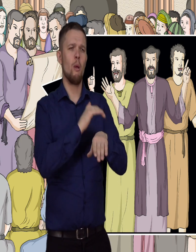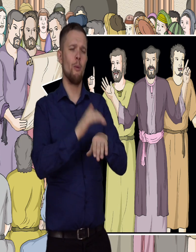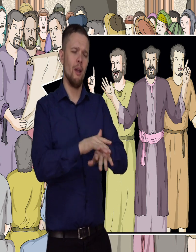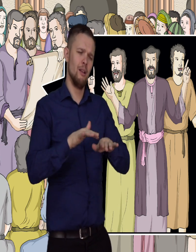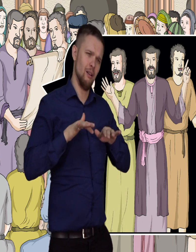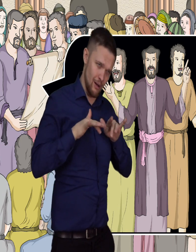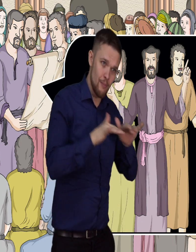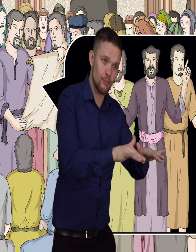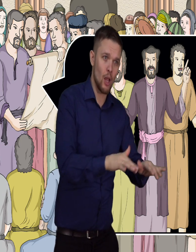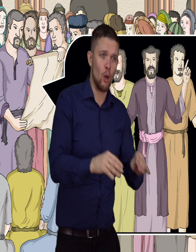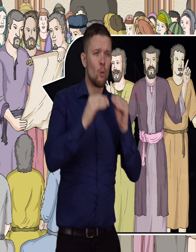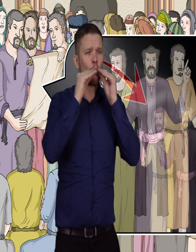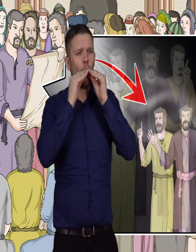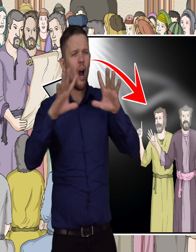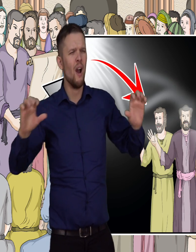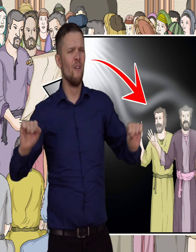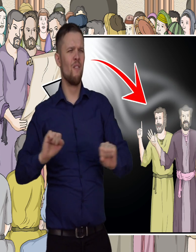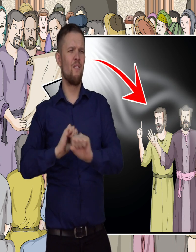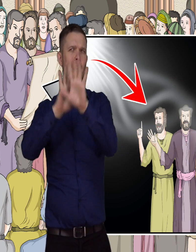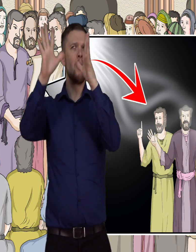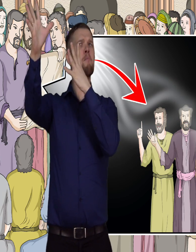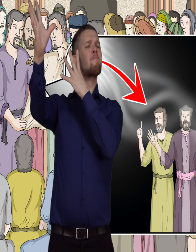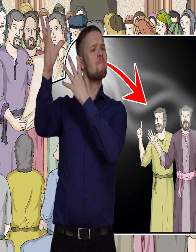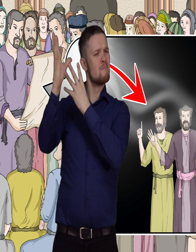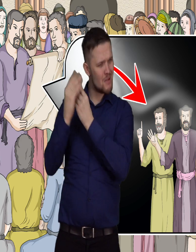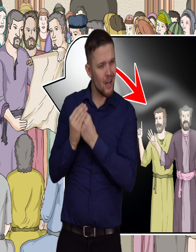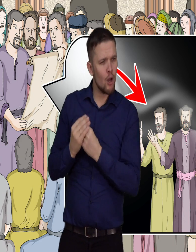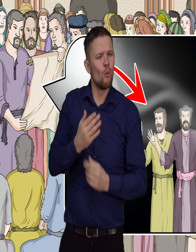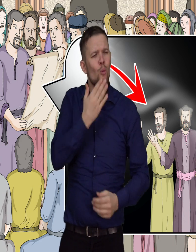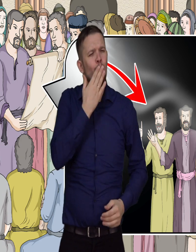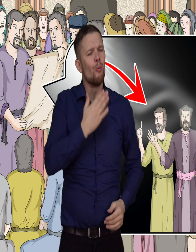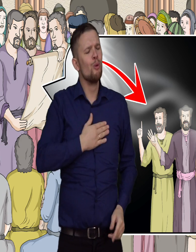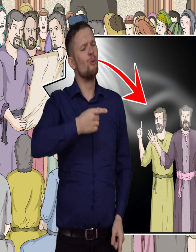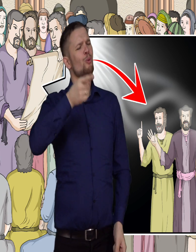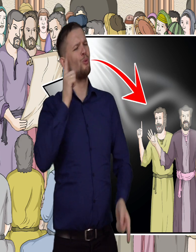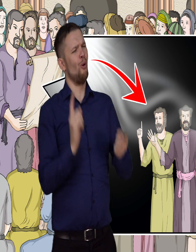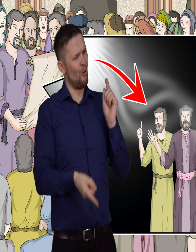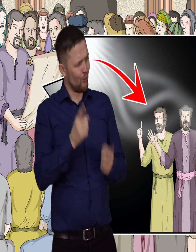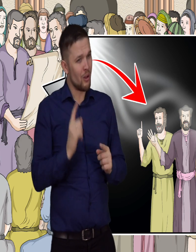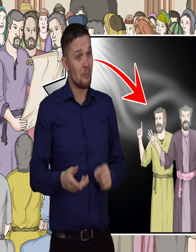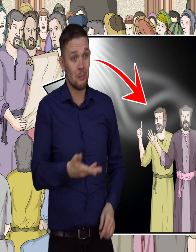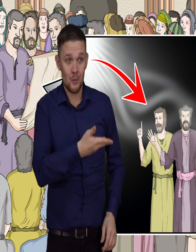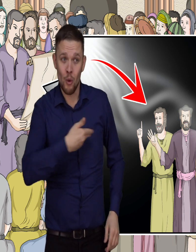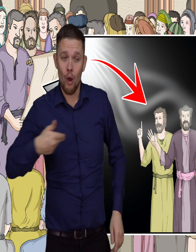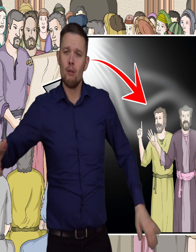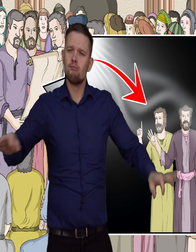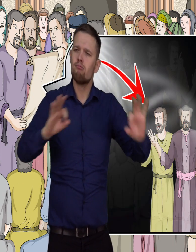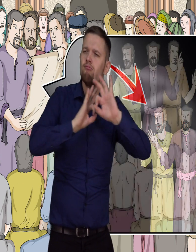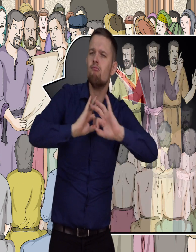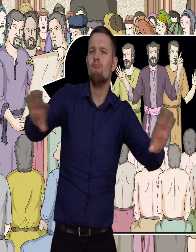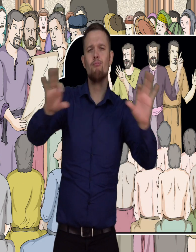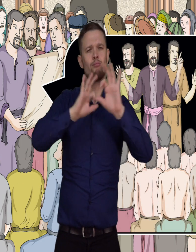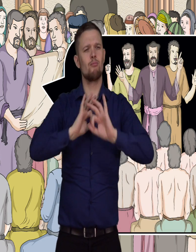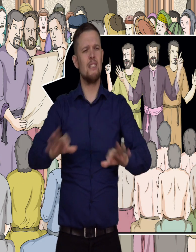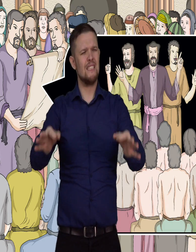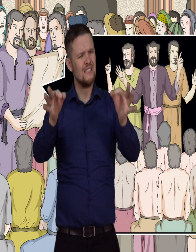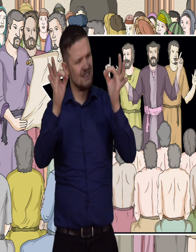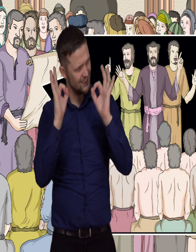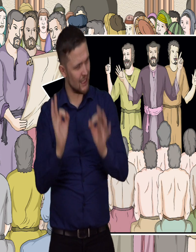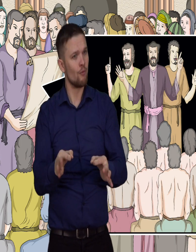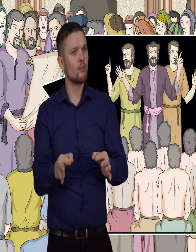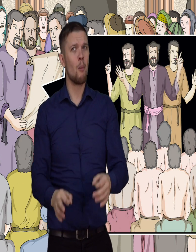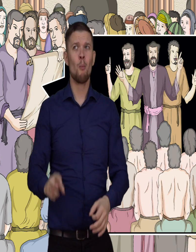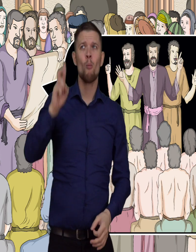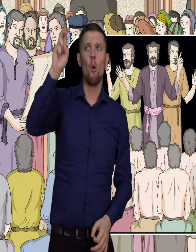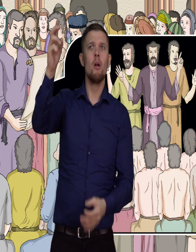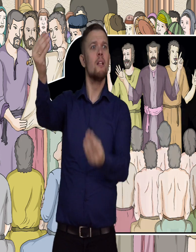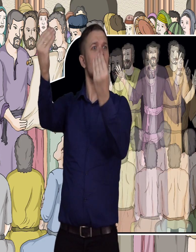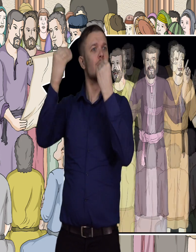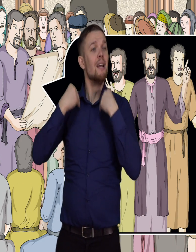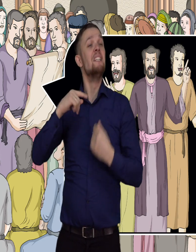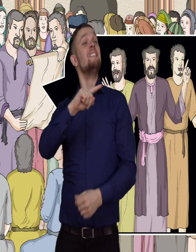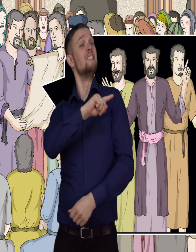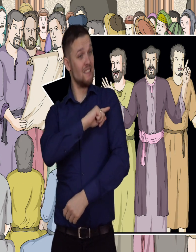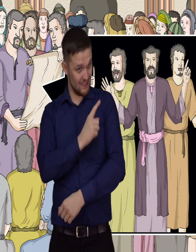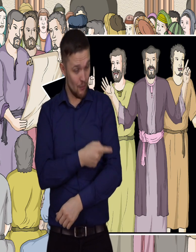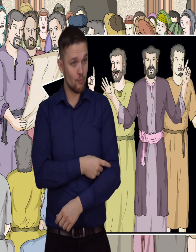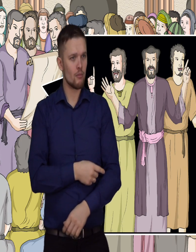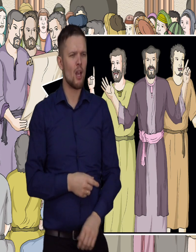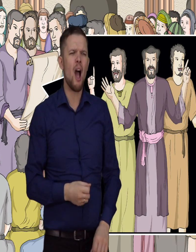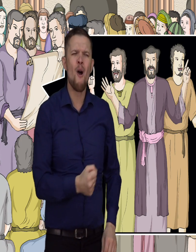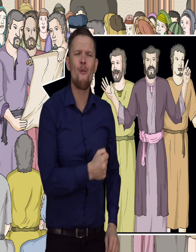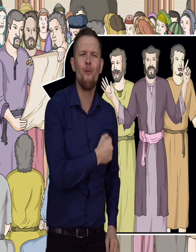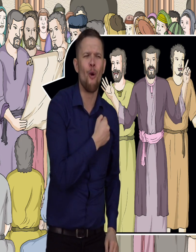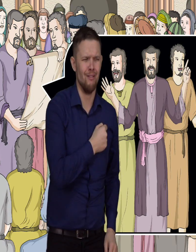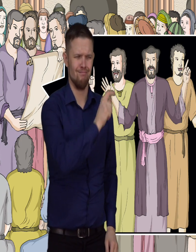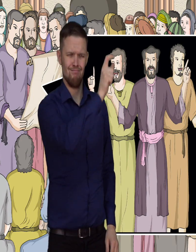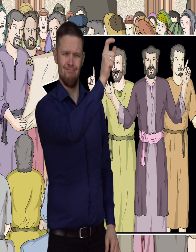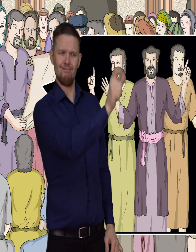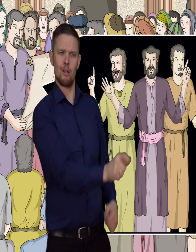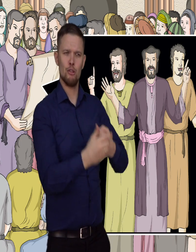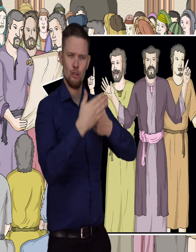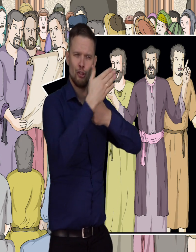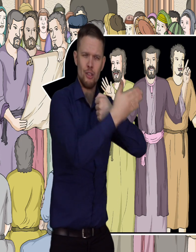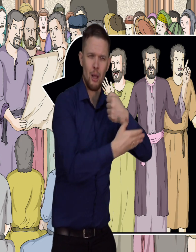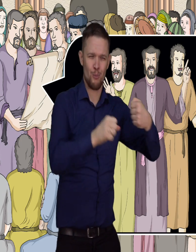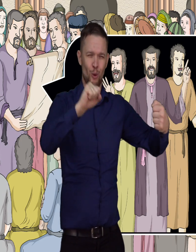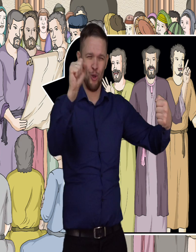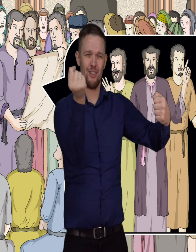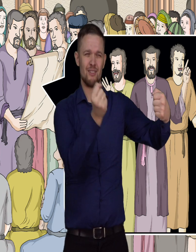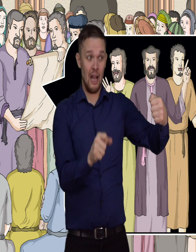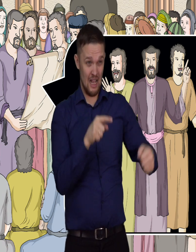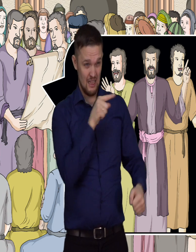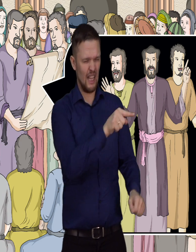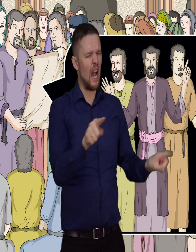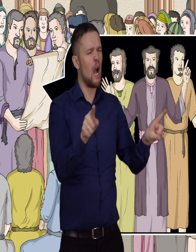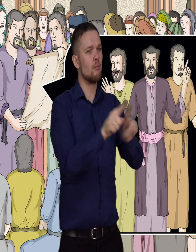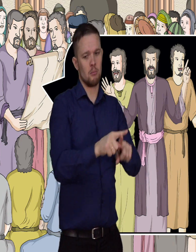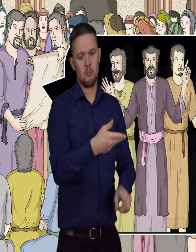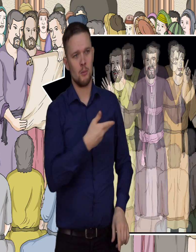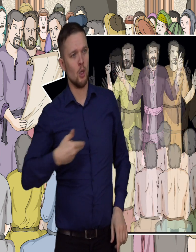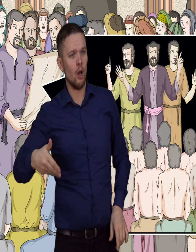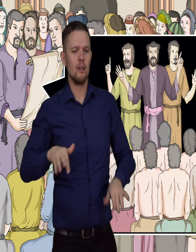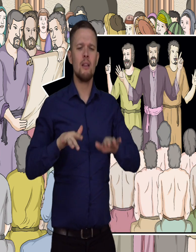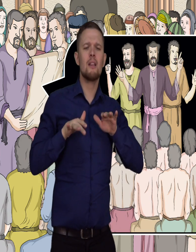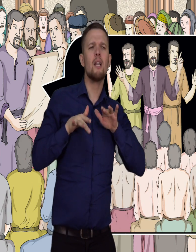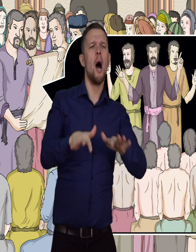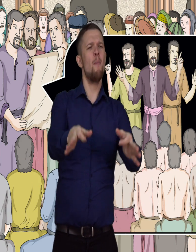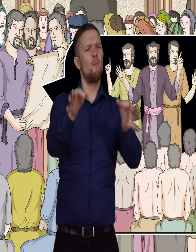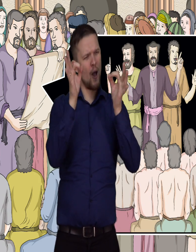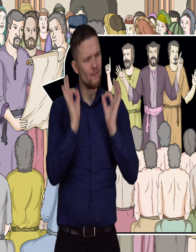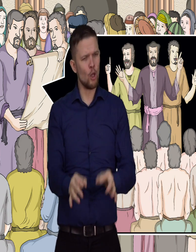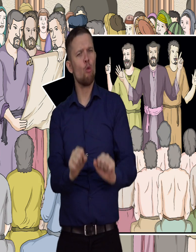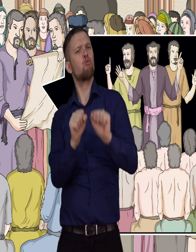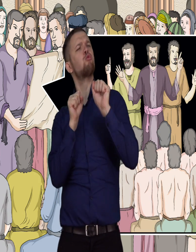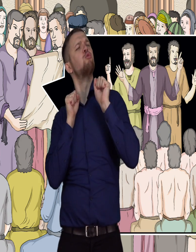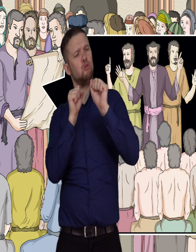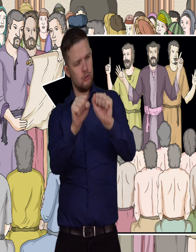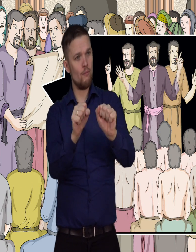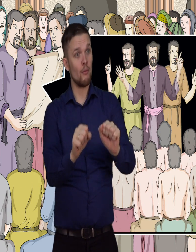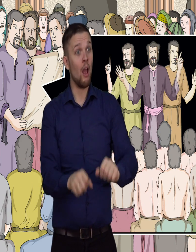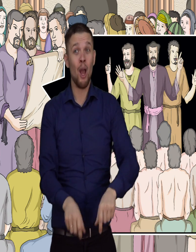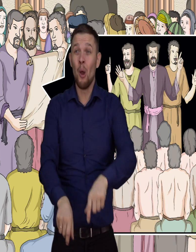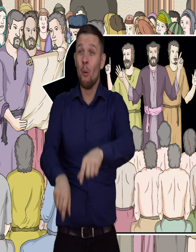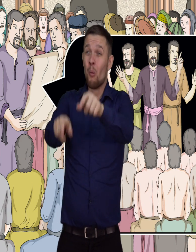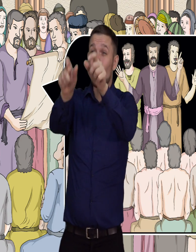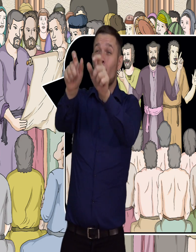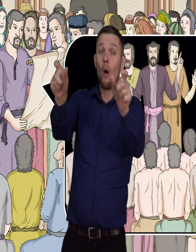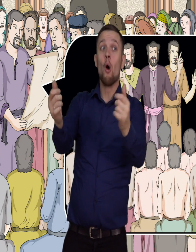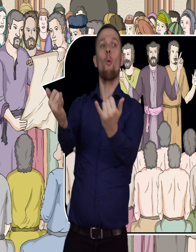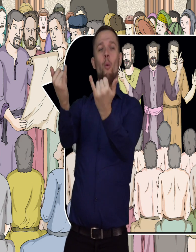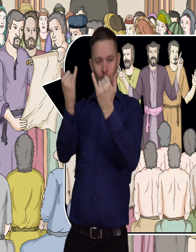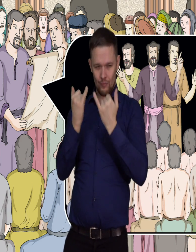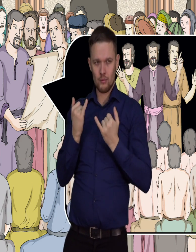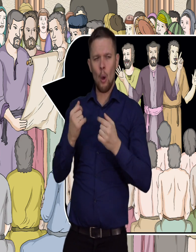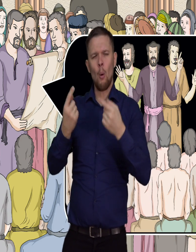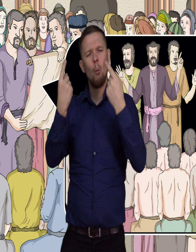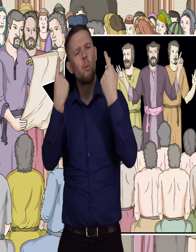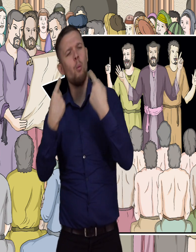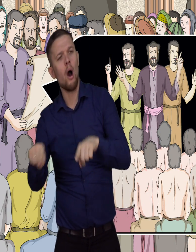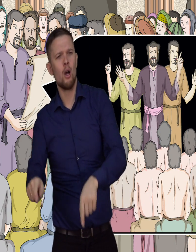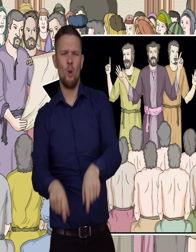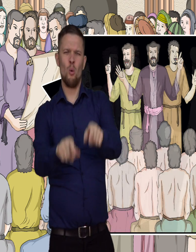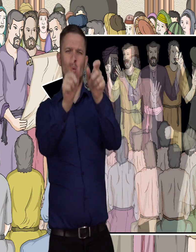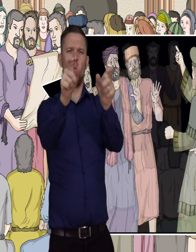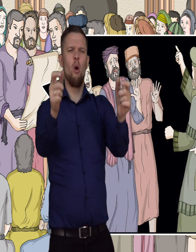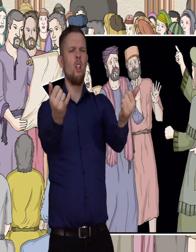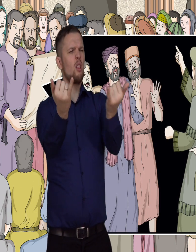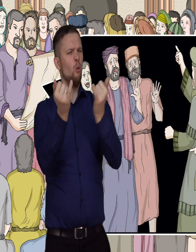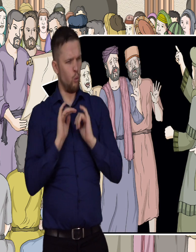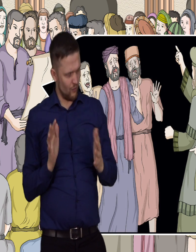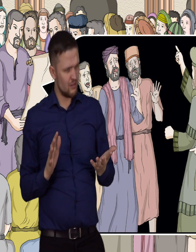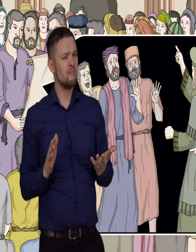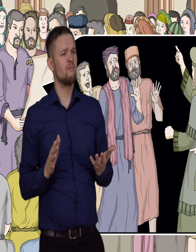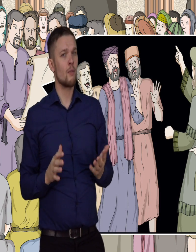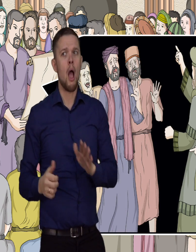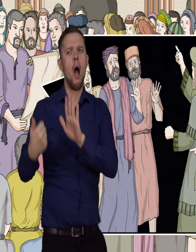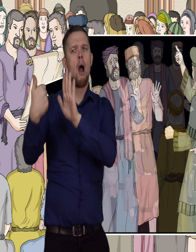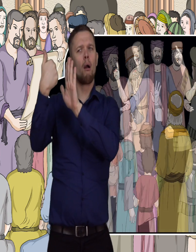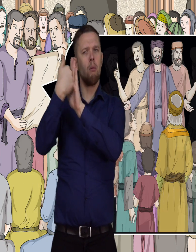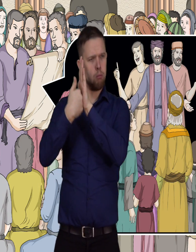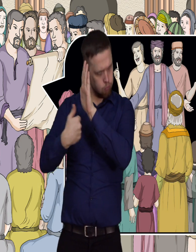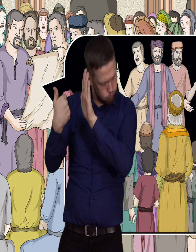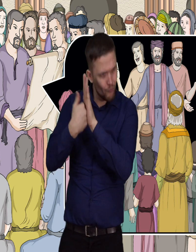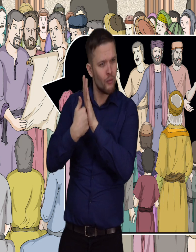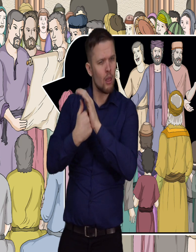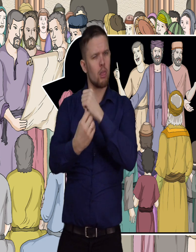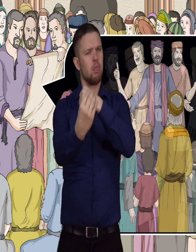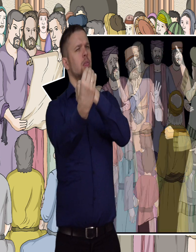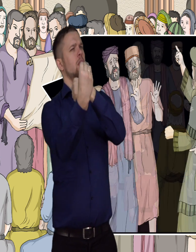in the Holy Spirit and in sincere love; in truthful speech and in the power of God; with the weapons of righteousness in the right hand and in the left;